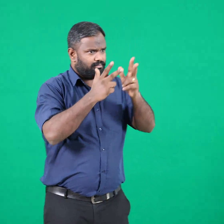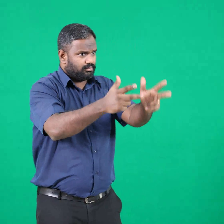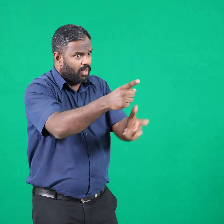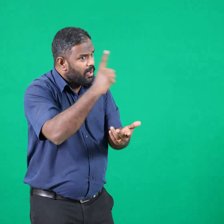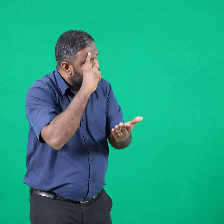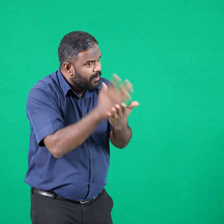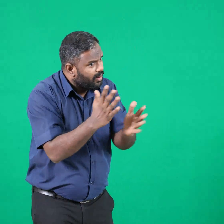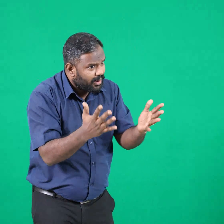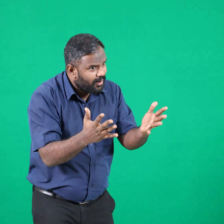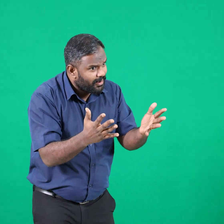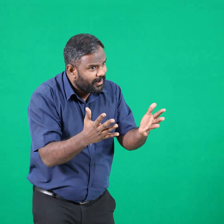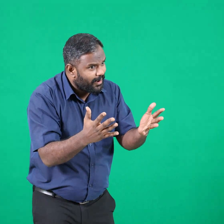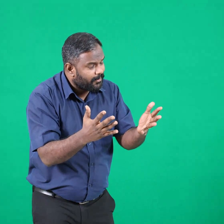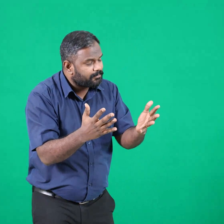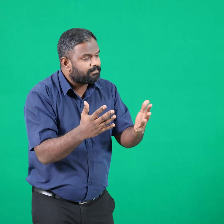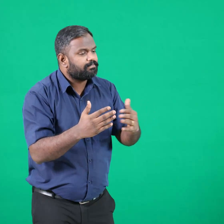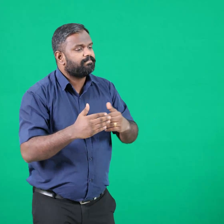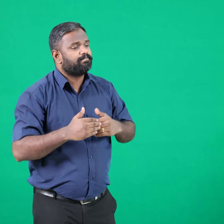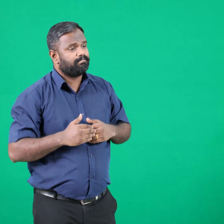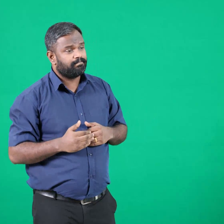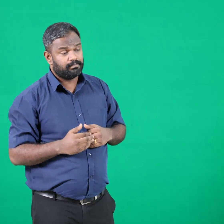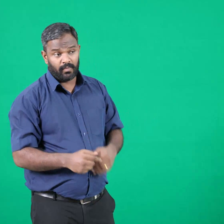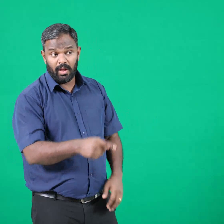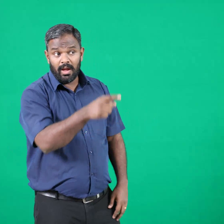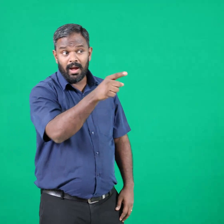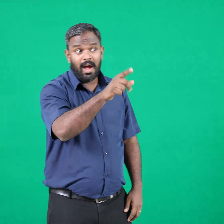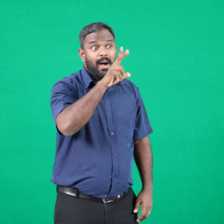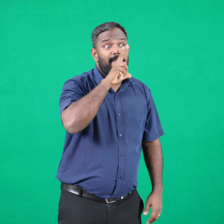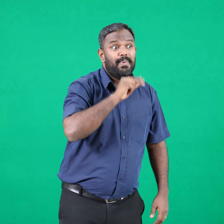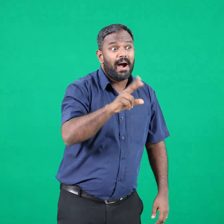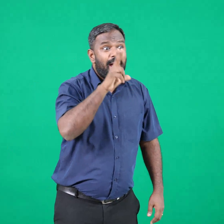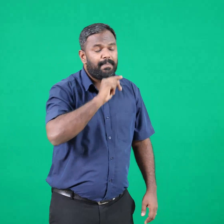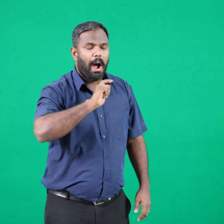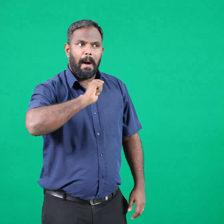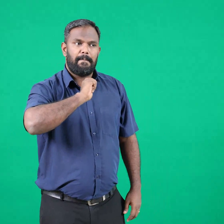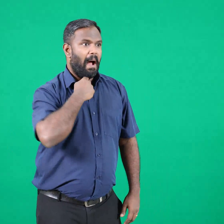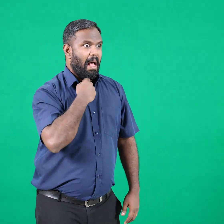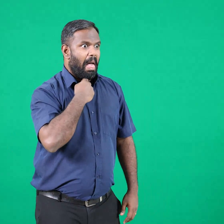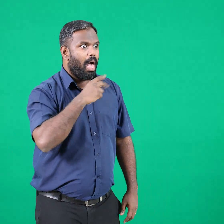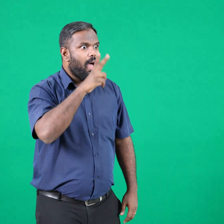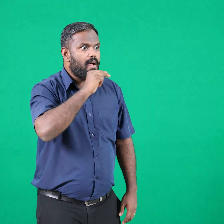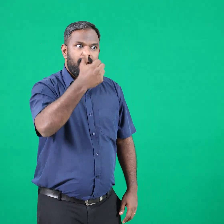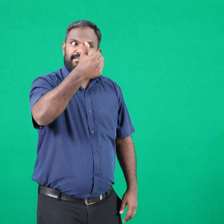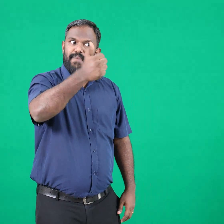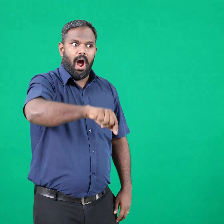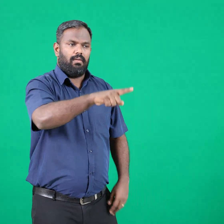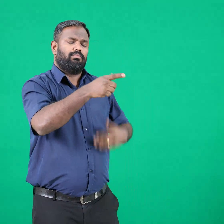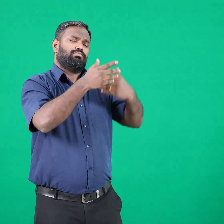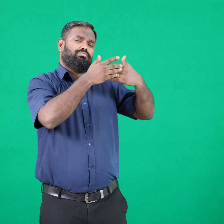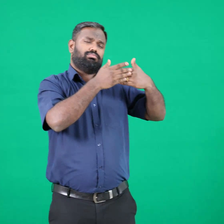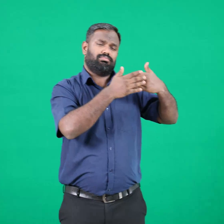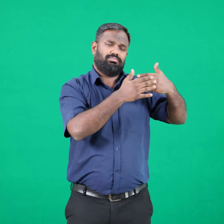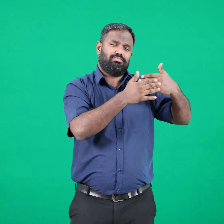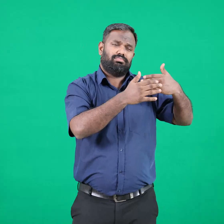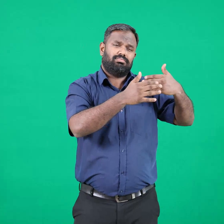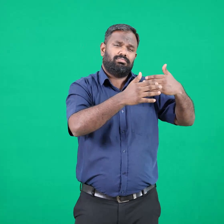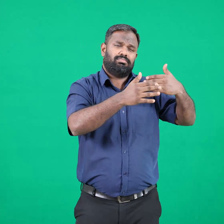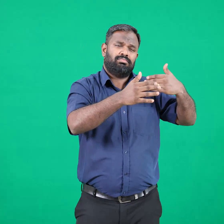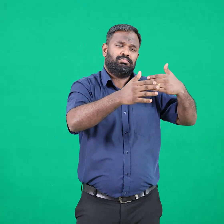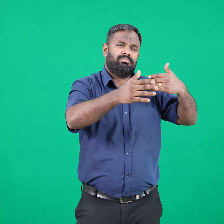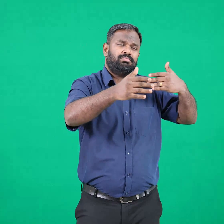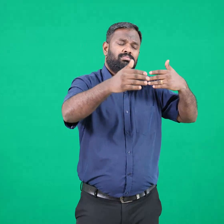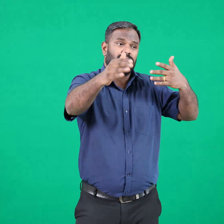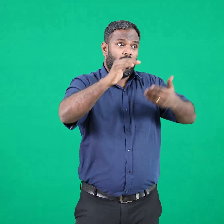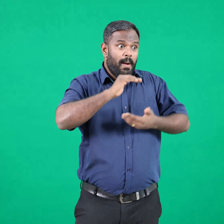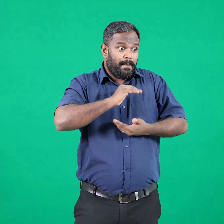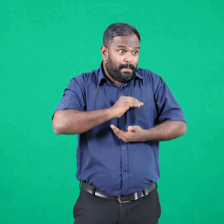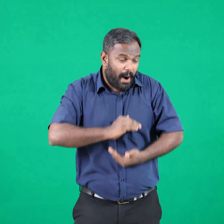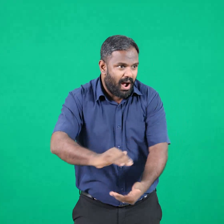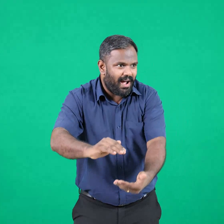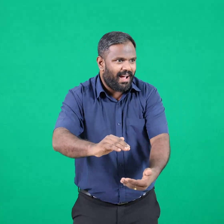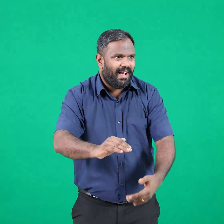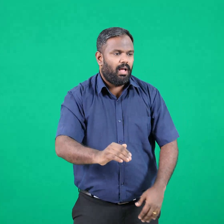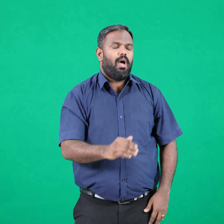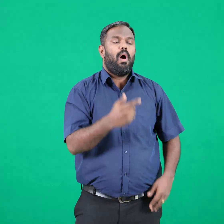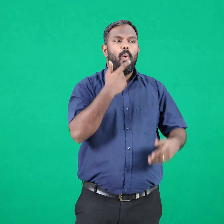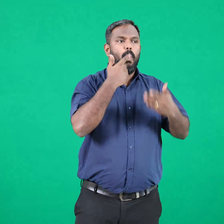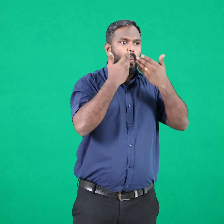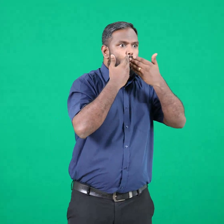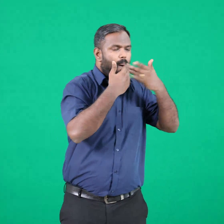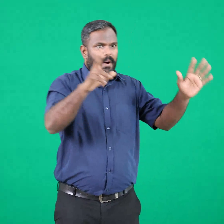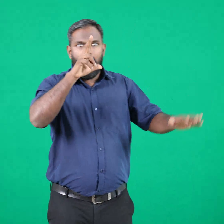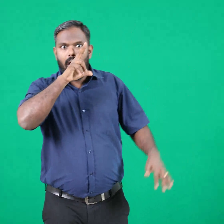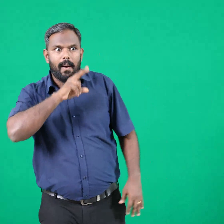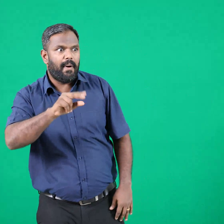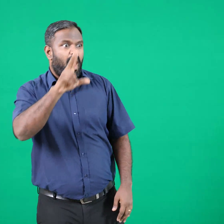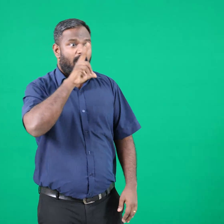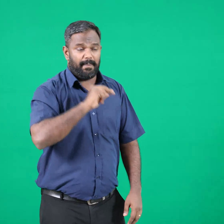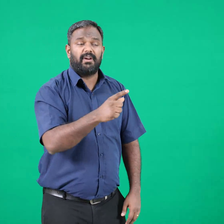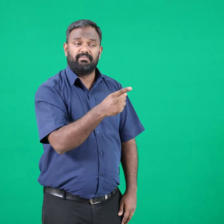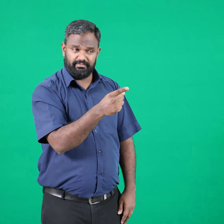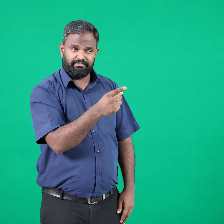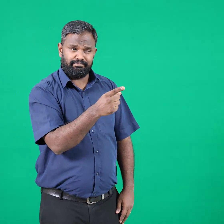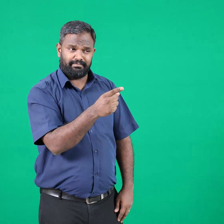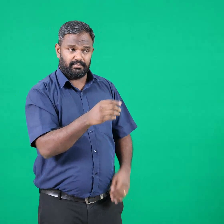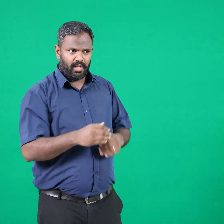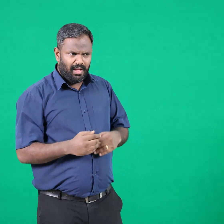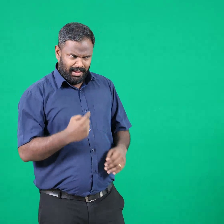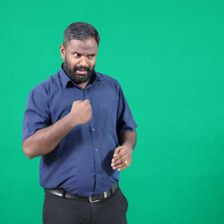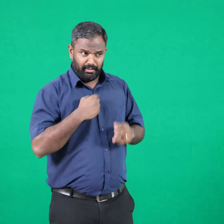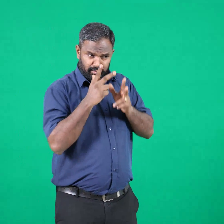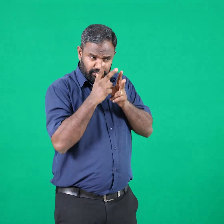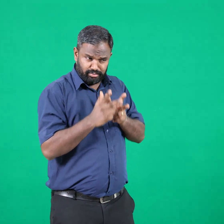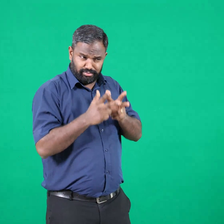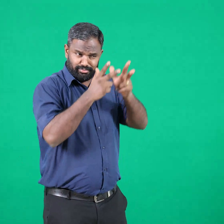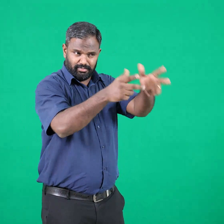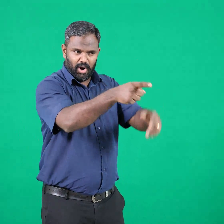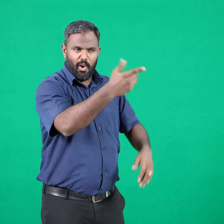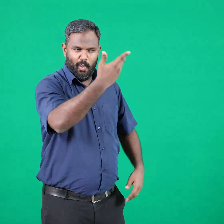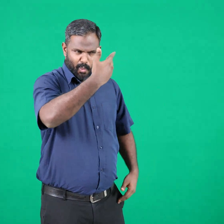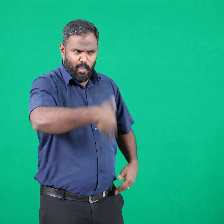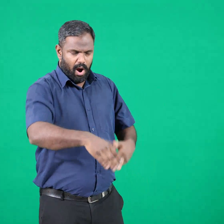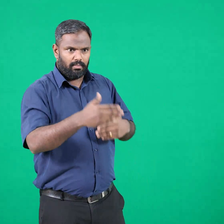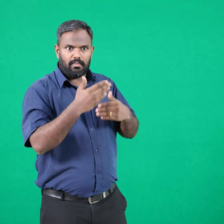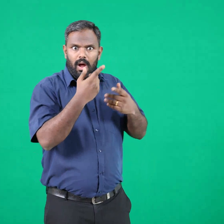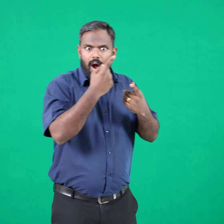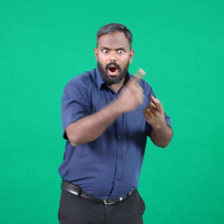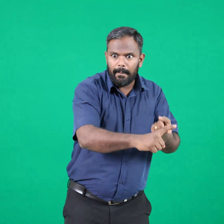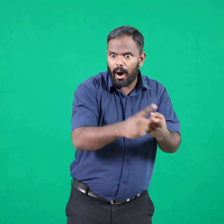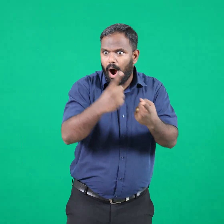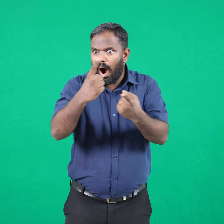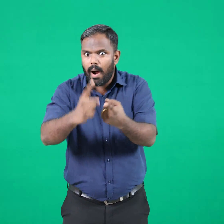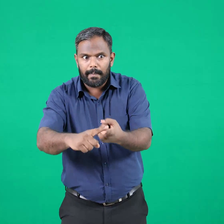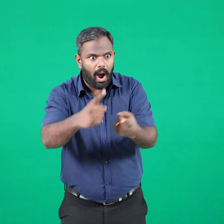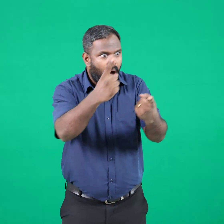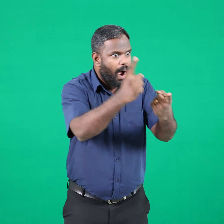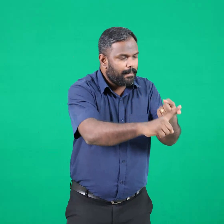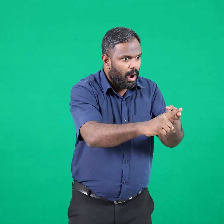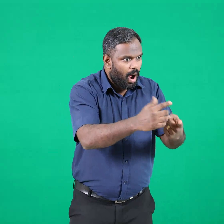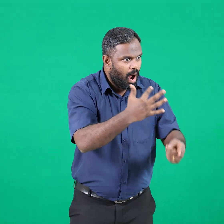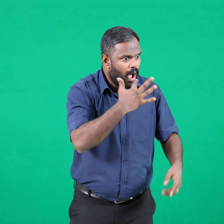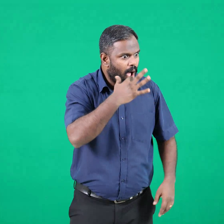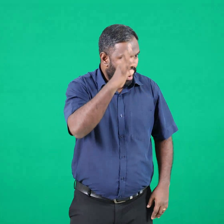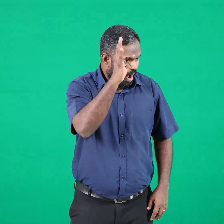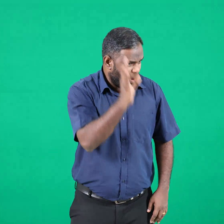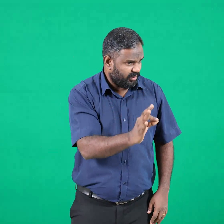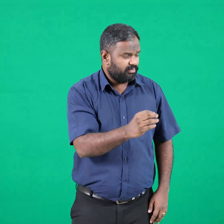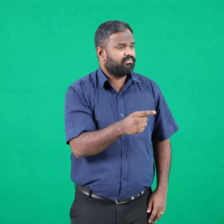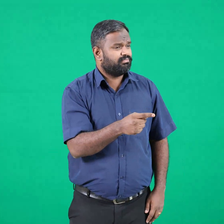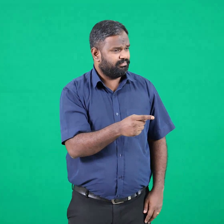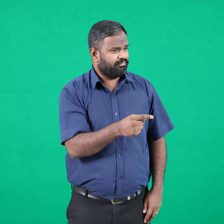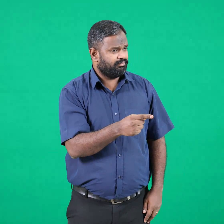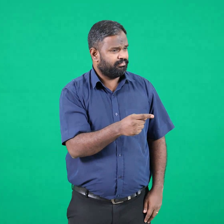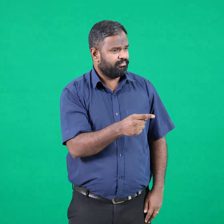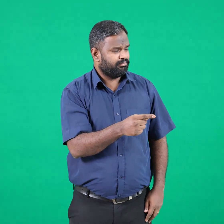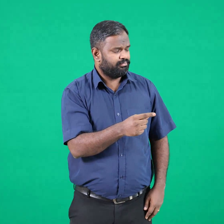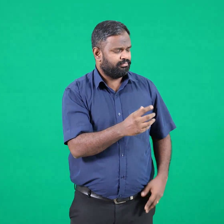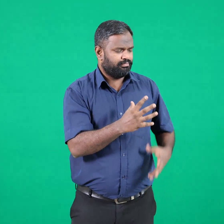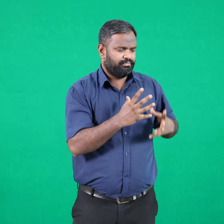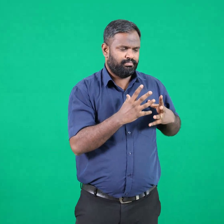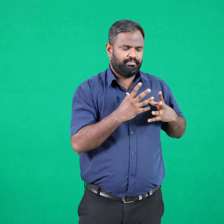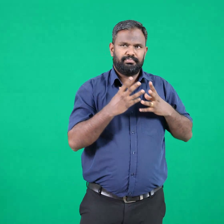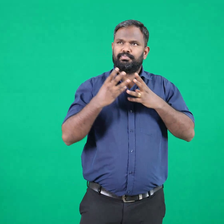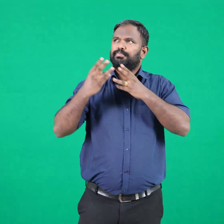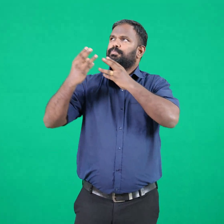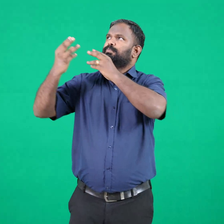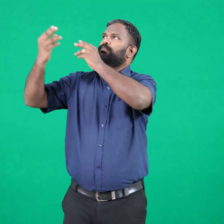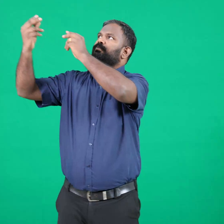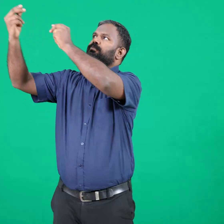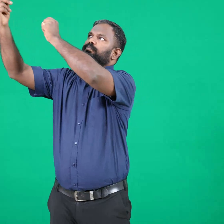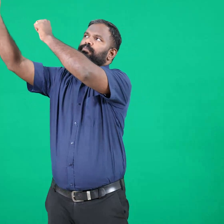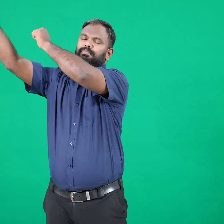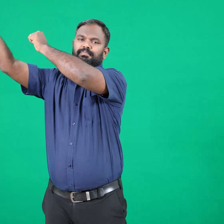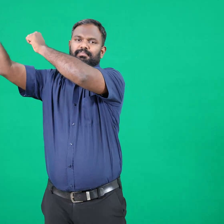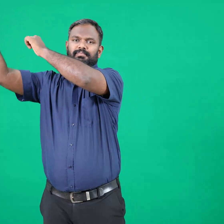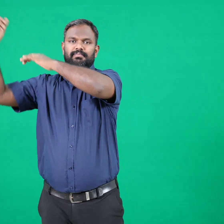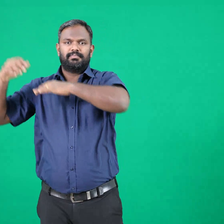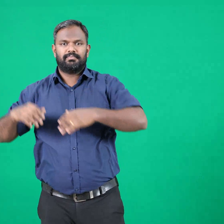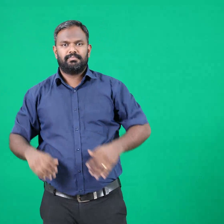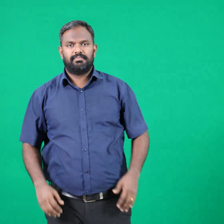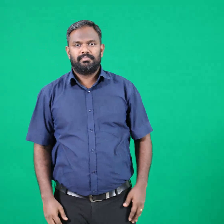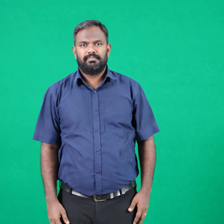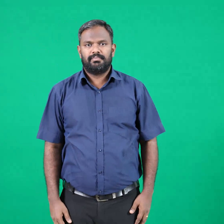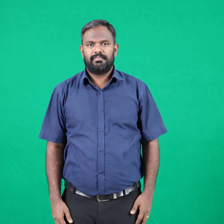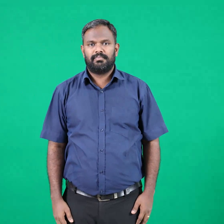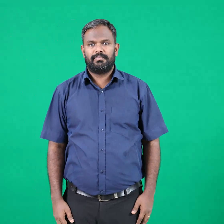And now you will be silent and unable to speak until the day this comes to pass, because you did not believe my words, which will be fulfilled at their proper time."